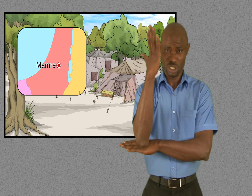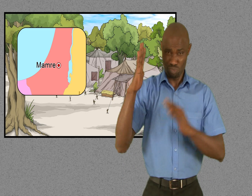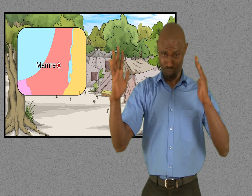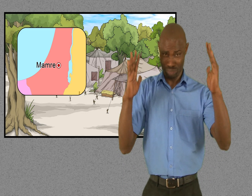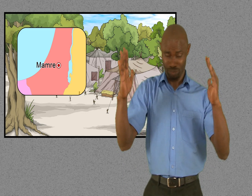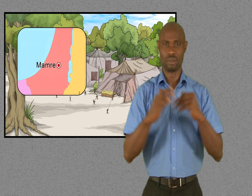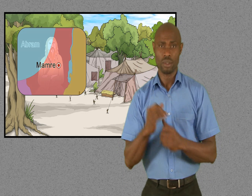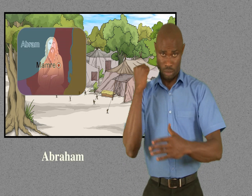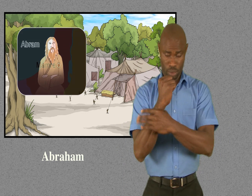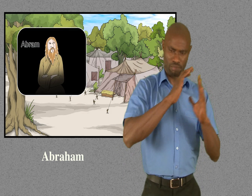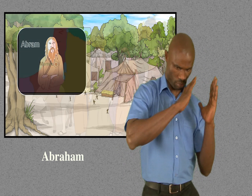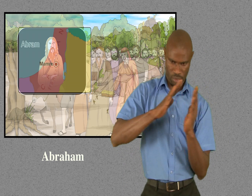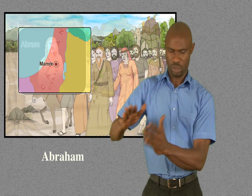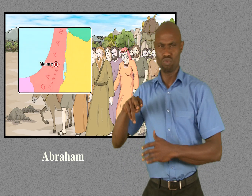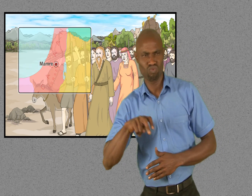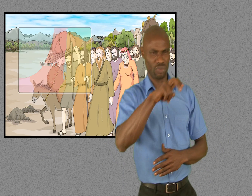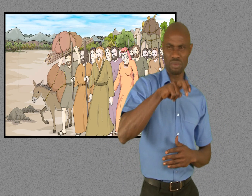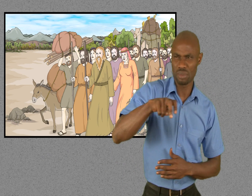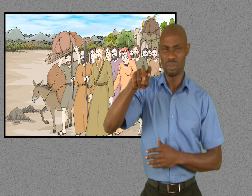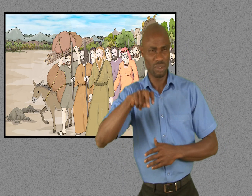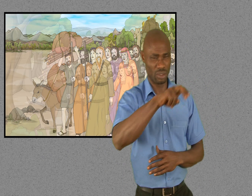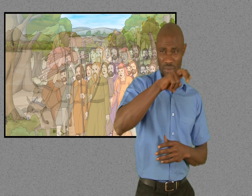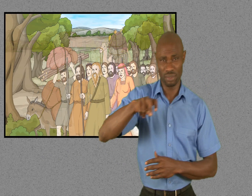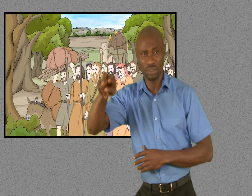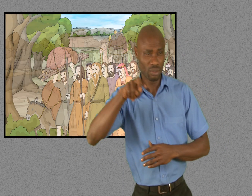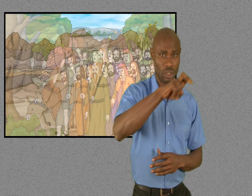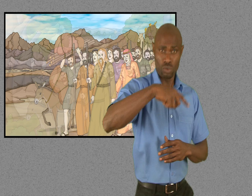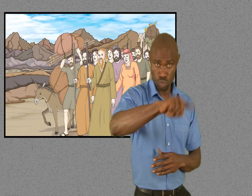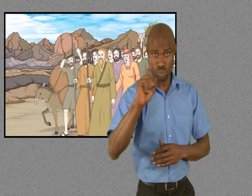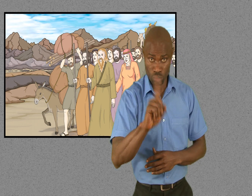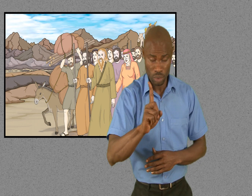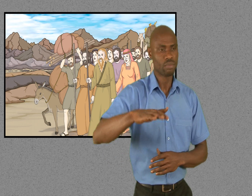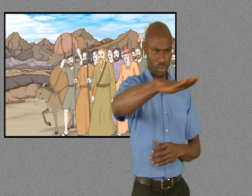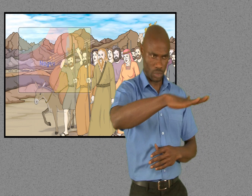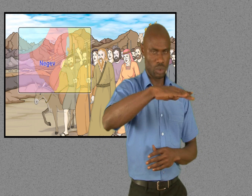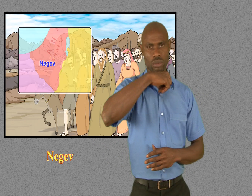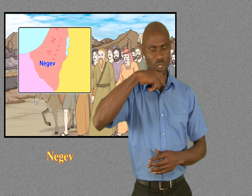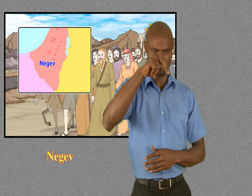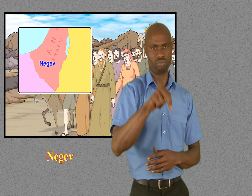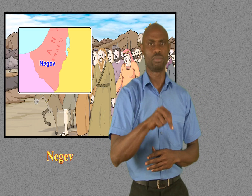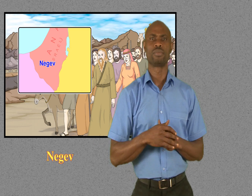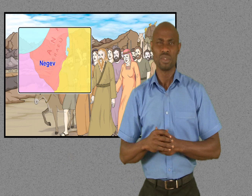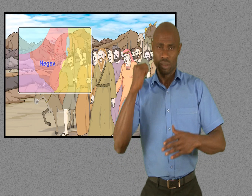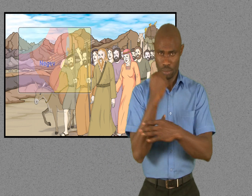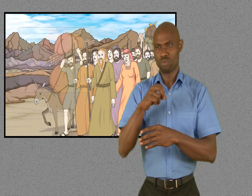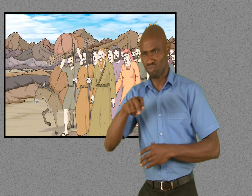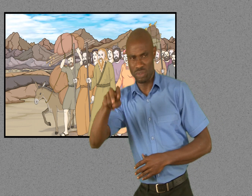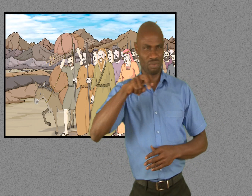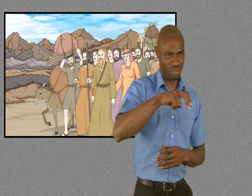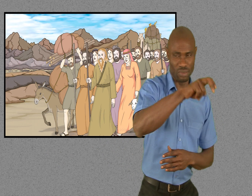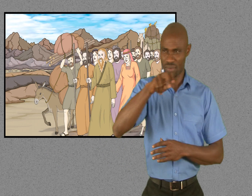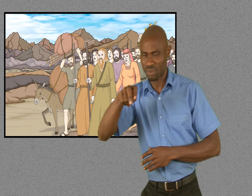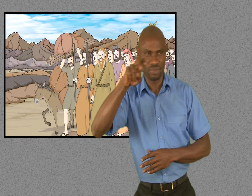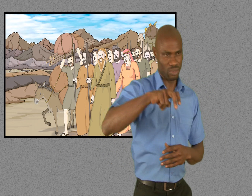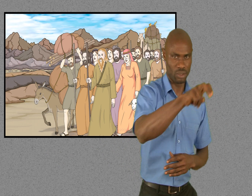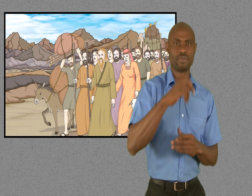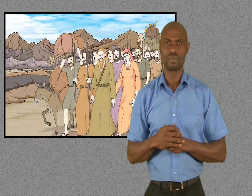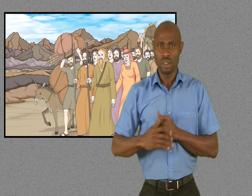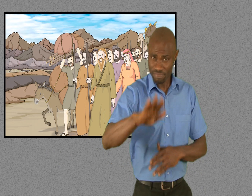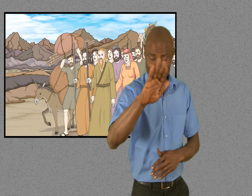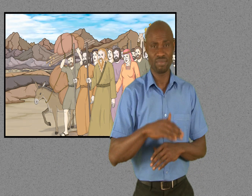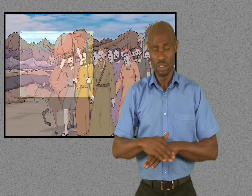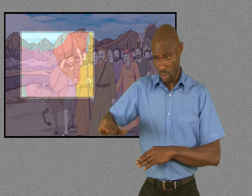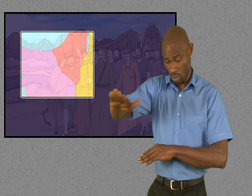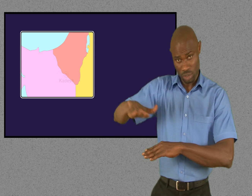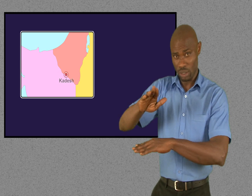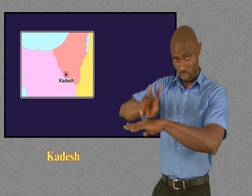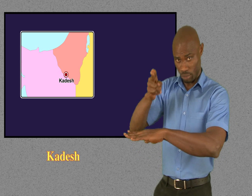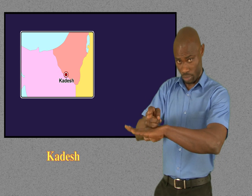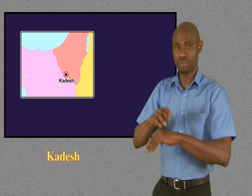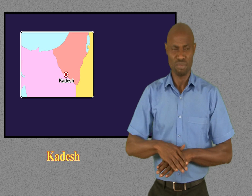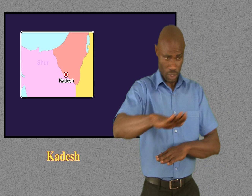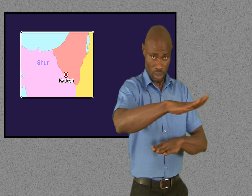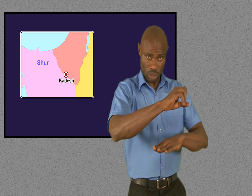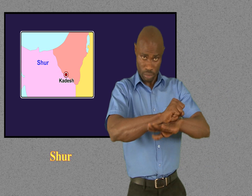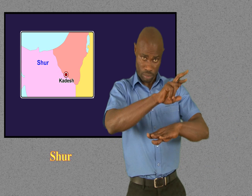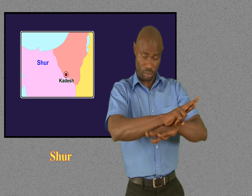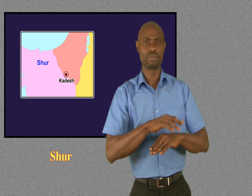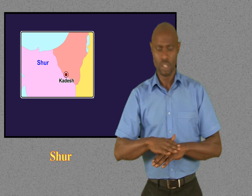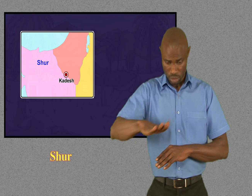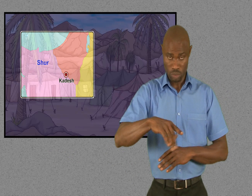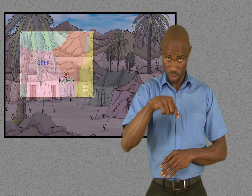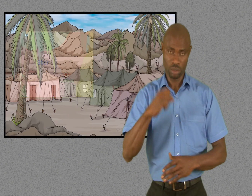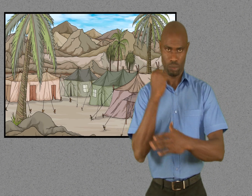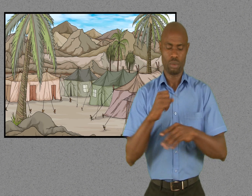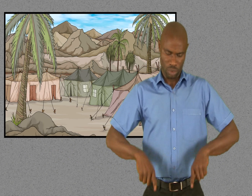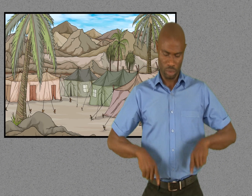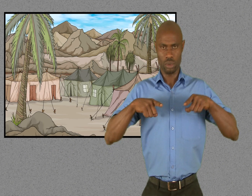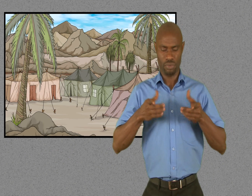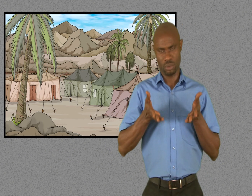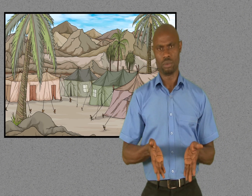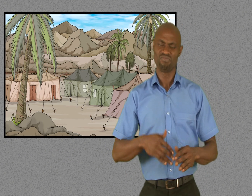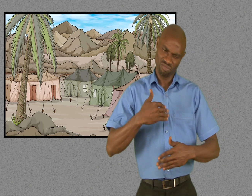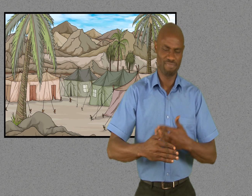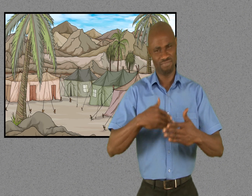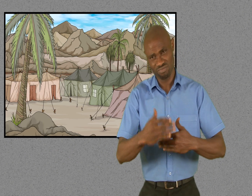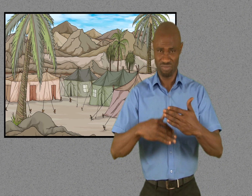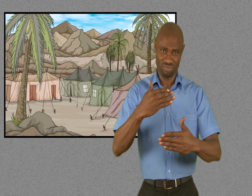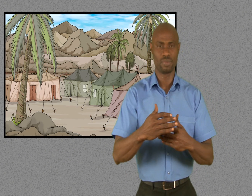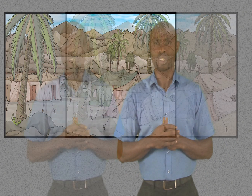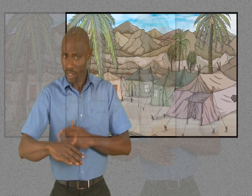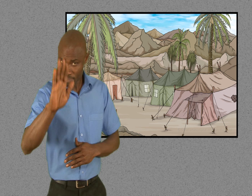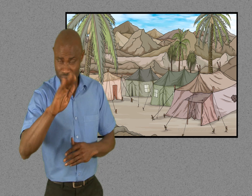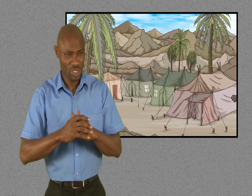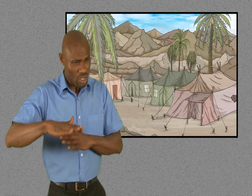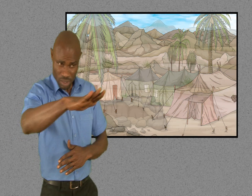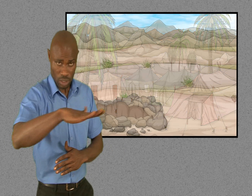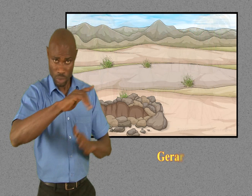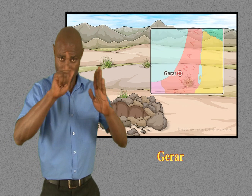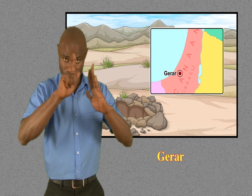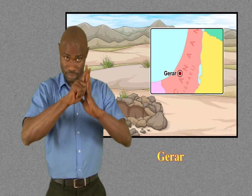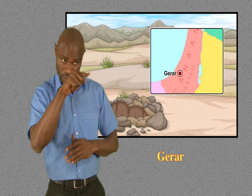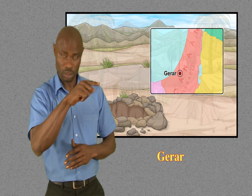Now Abraham journeyed from there to the region of the Negev and settled between Kadesh and Shur.